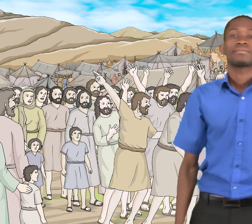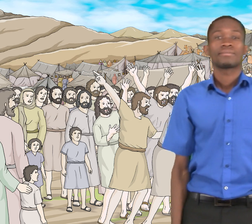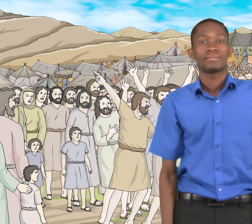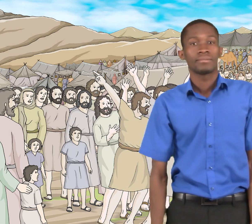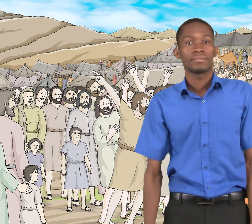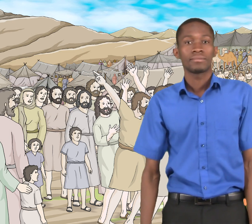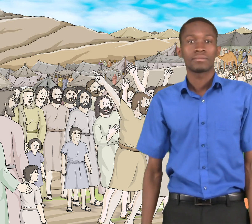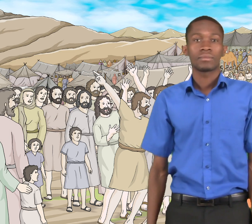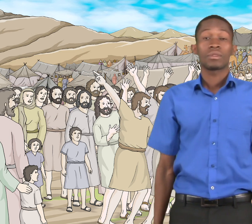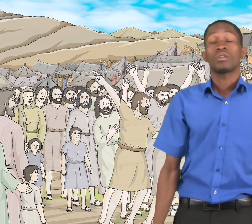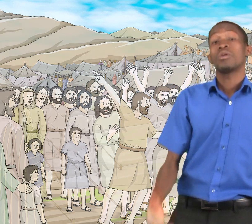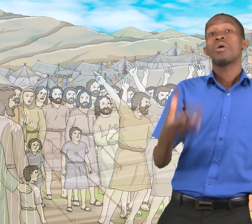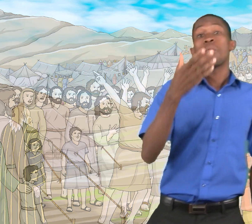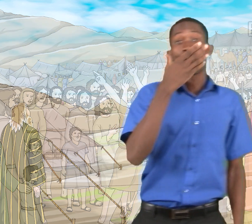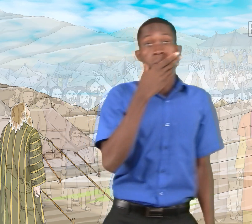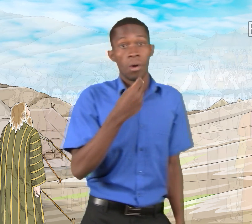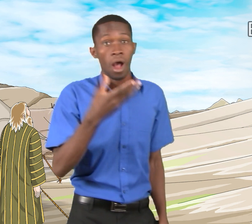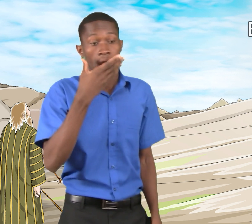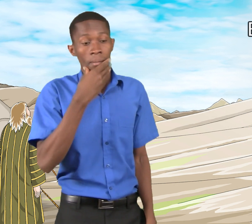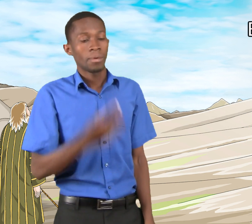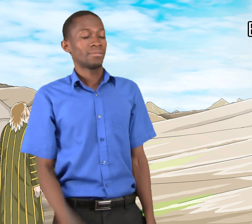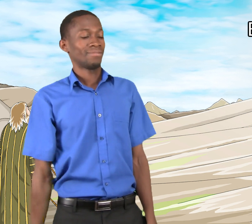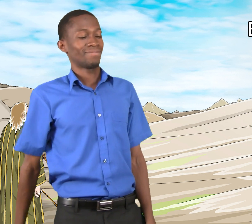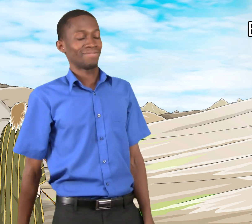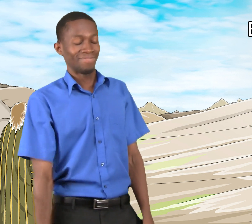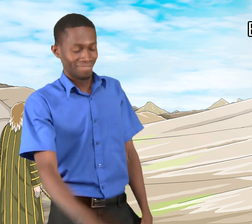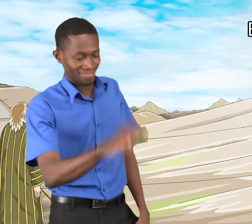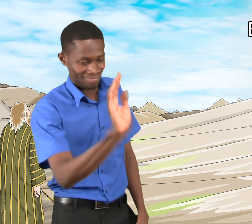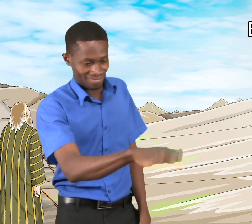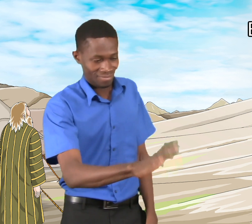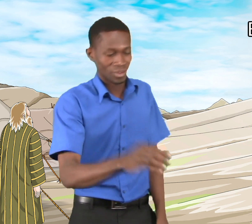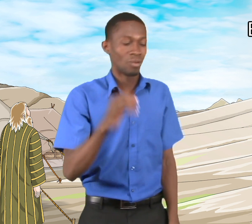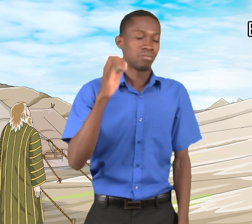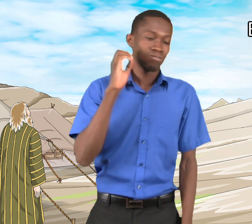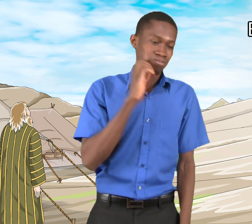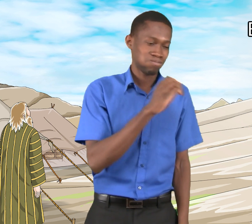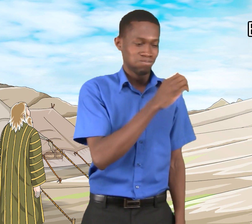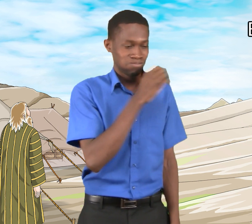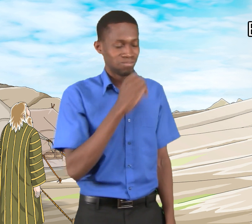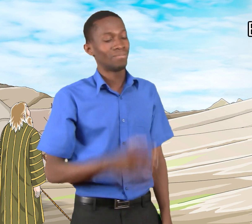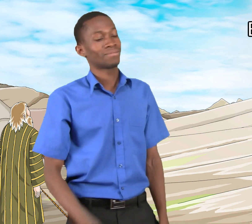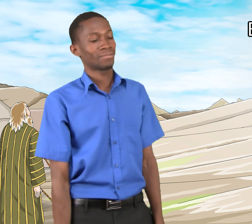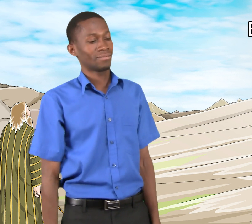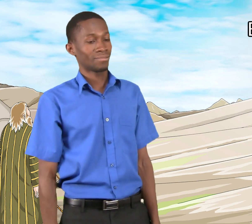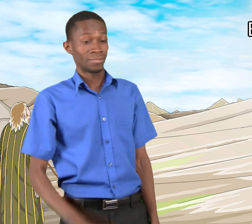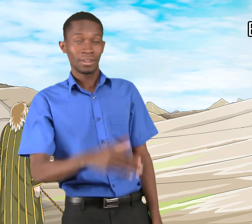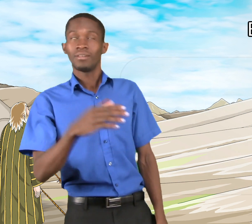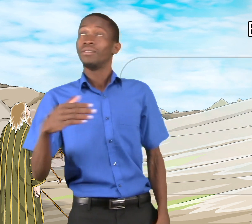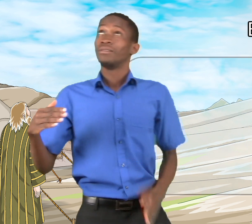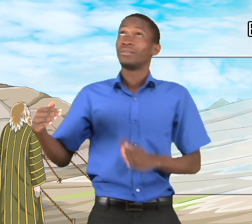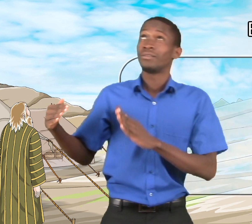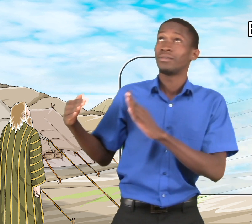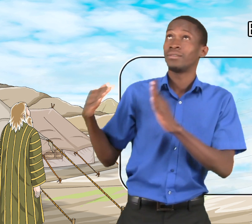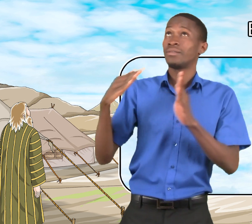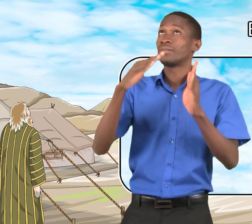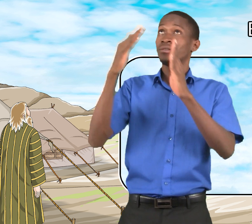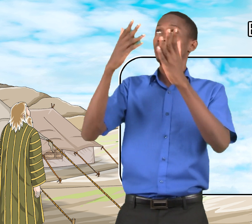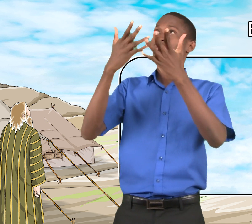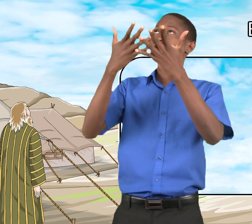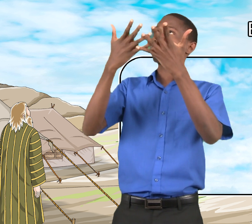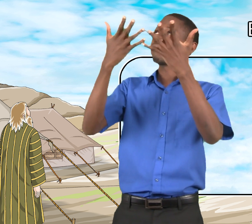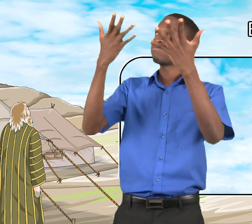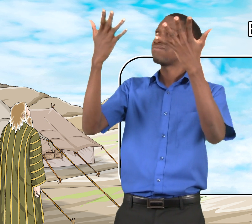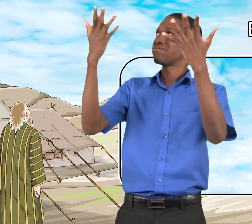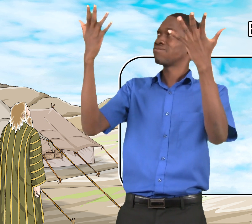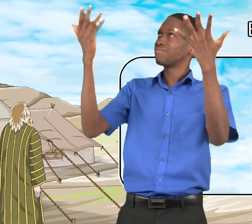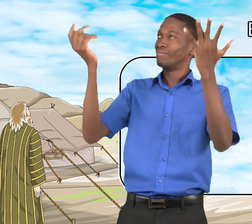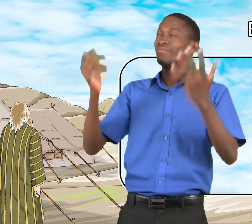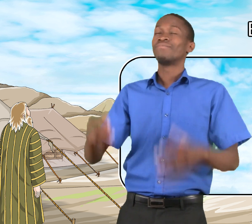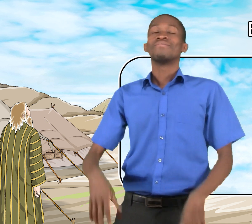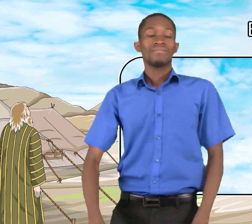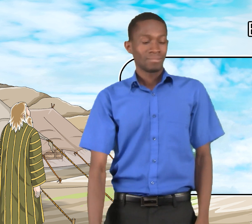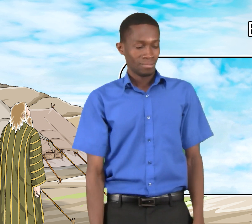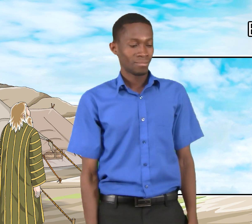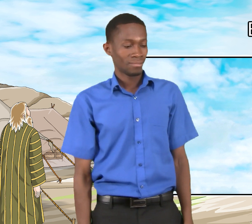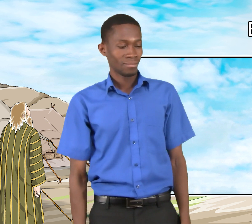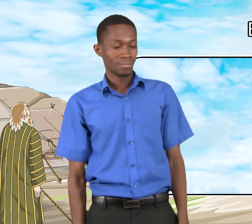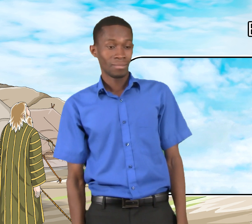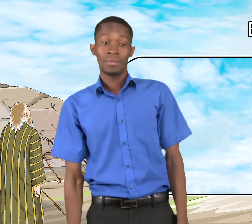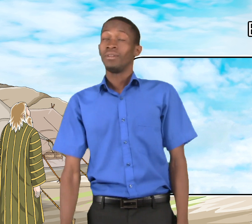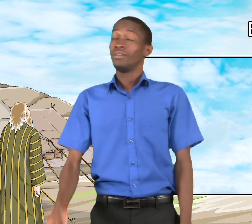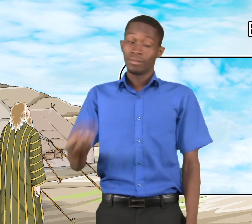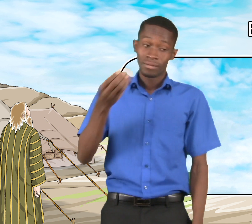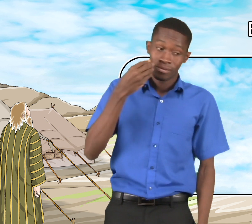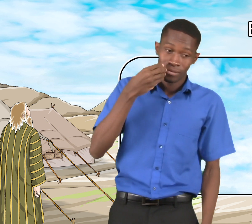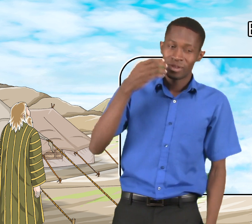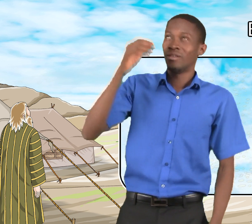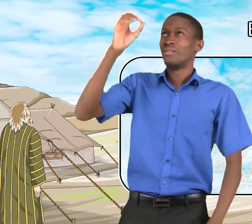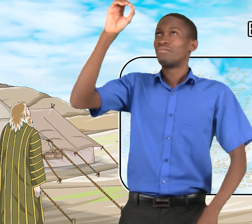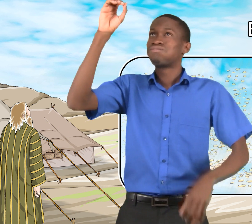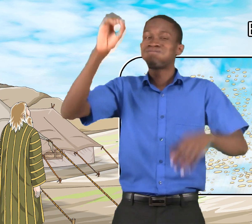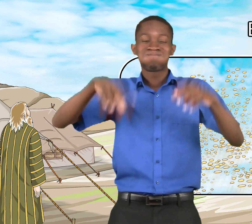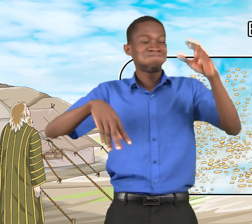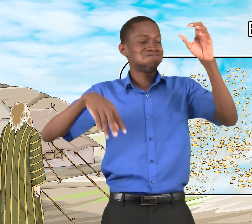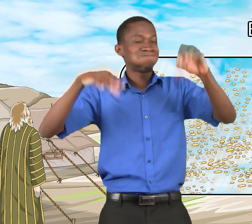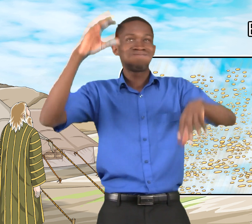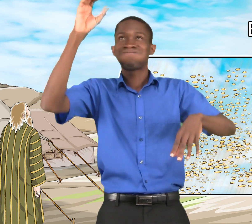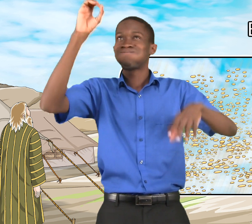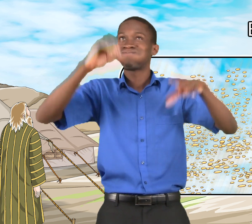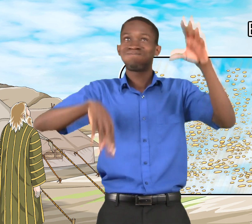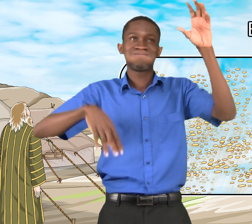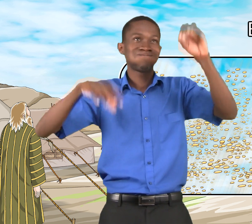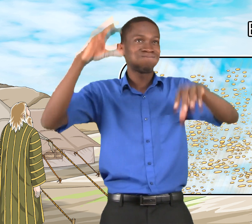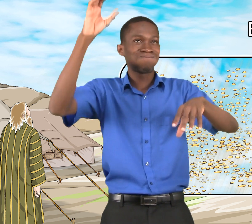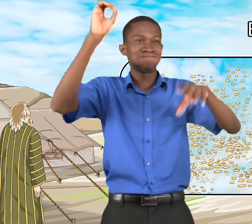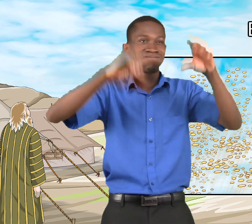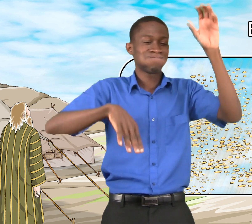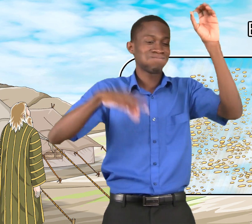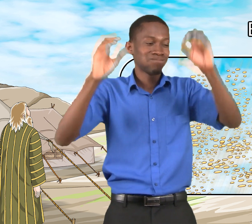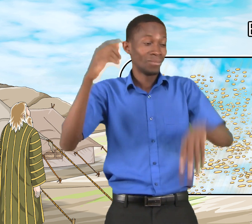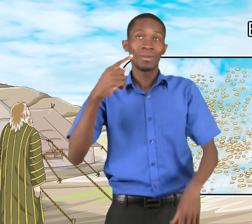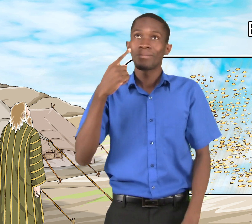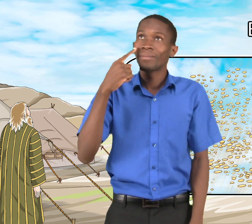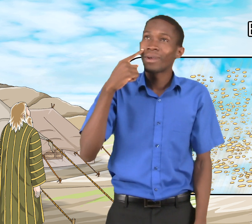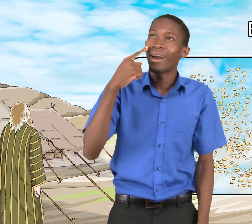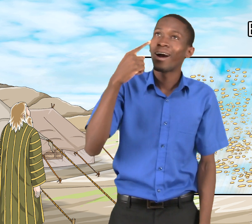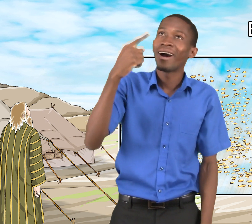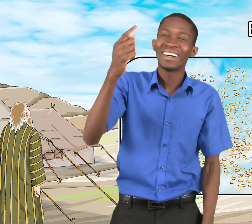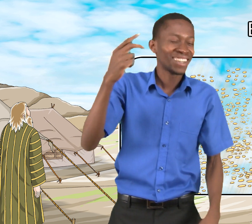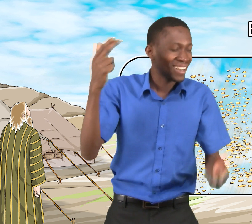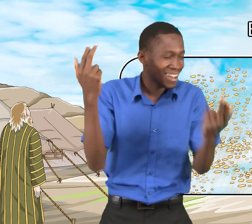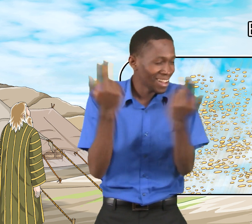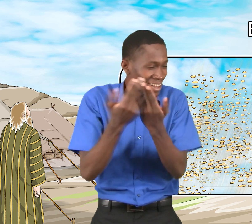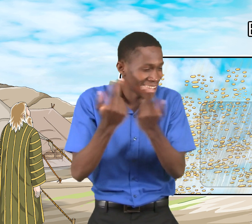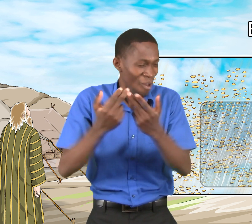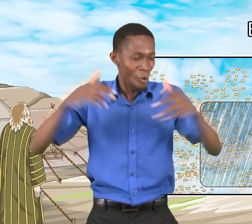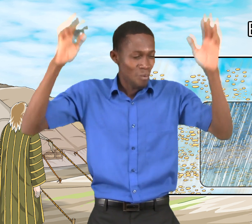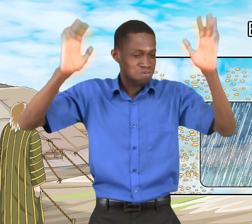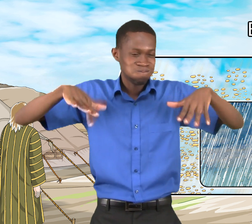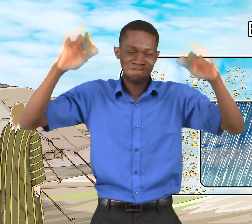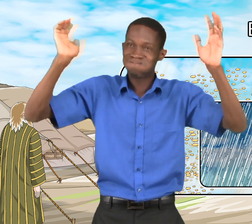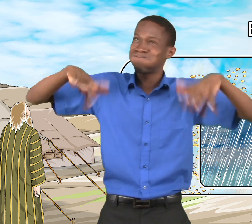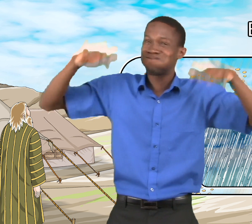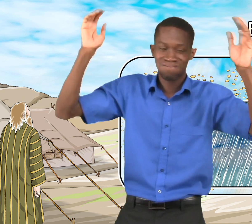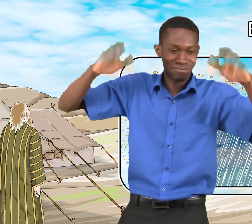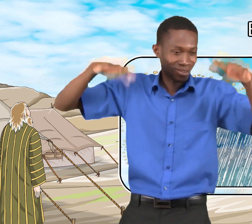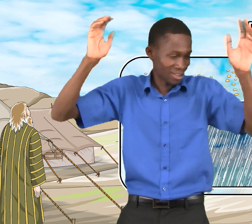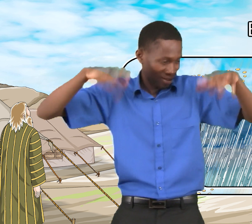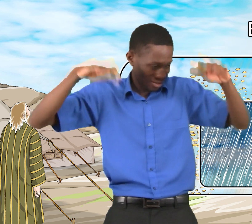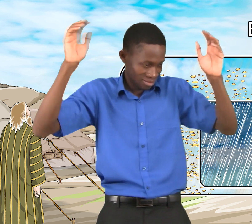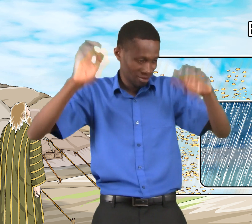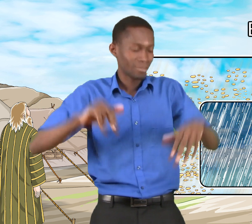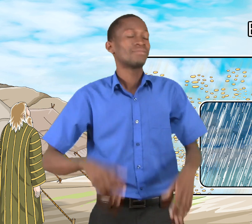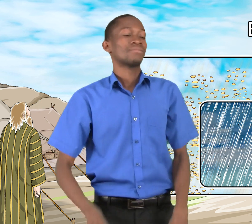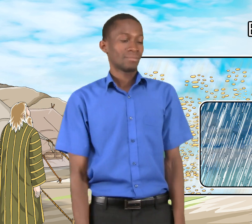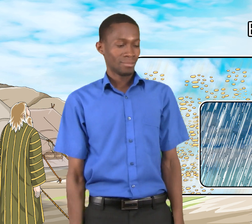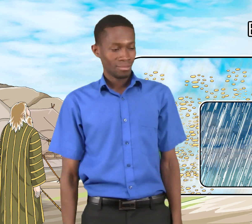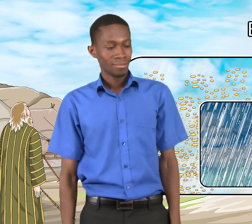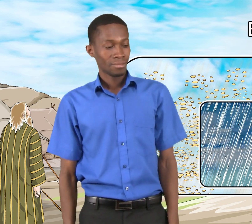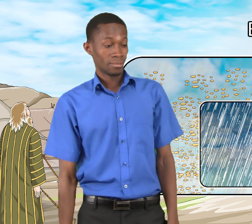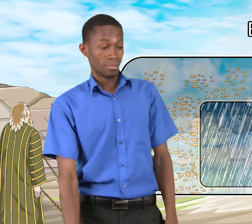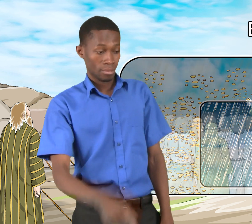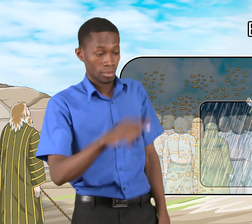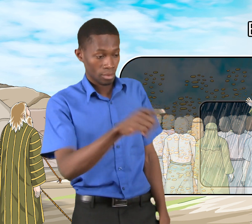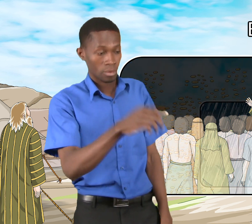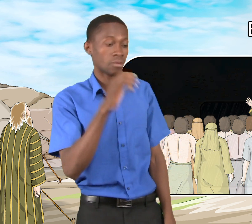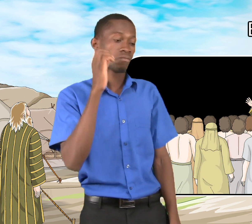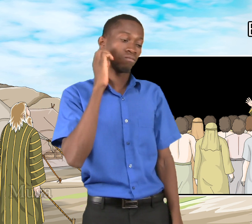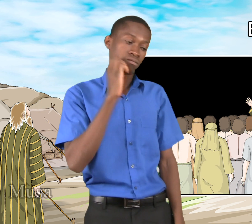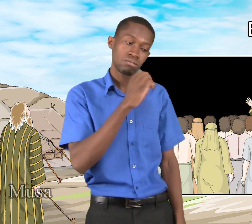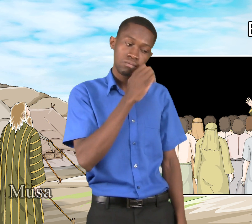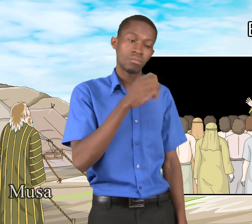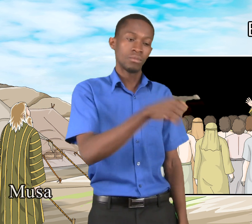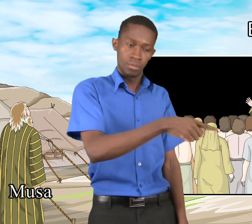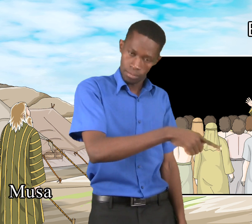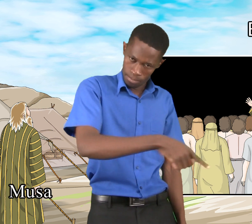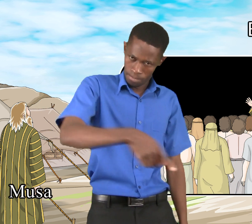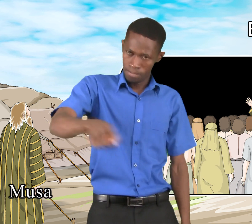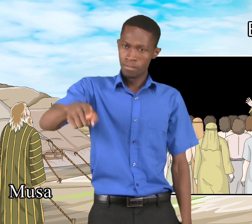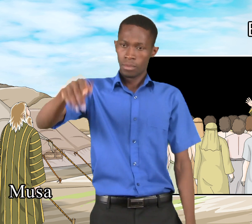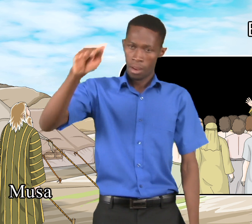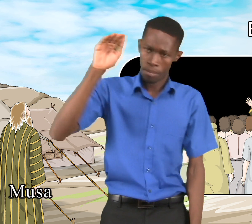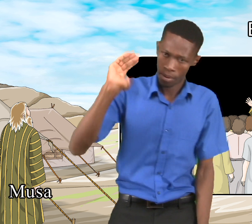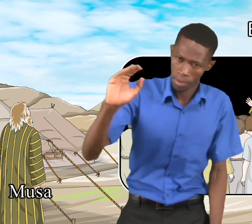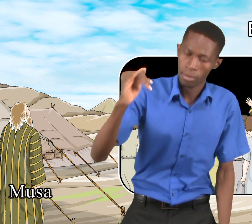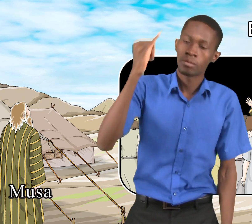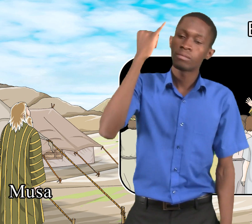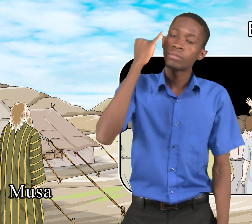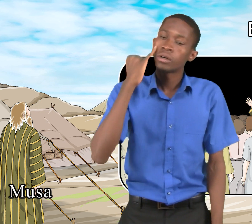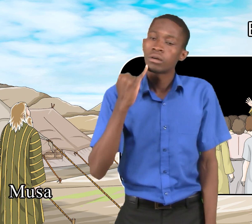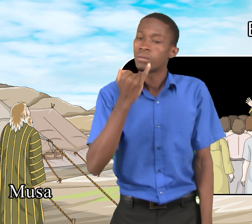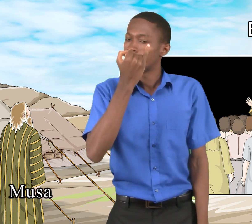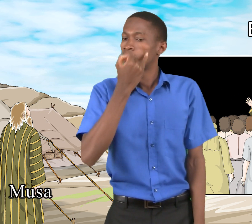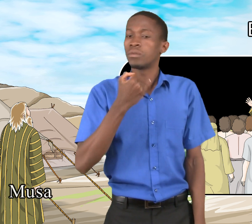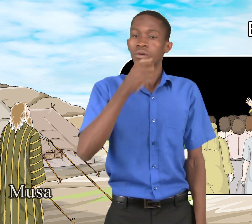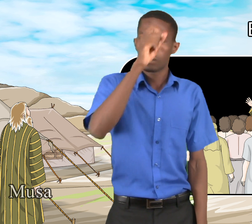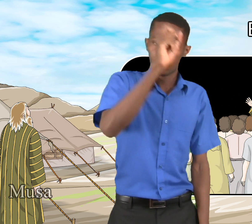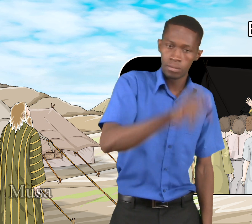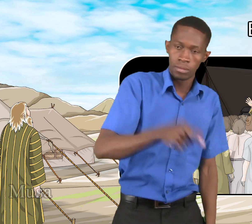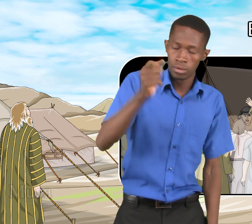Then the LORD said to Moses, “Behold, I will rain down bread from heaven for you.